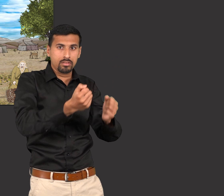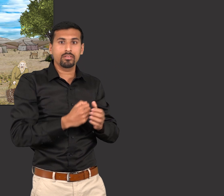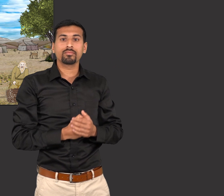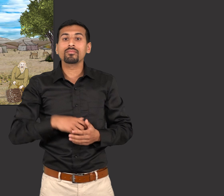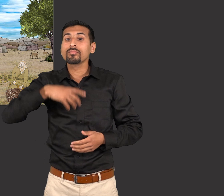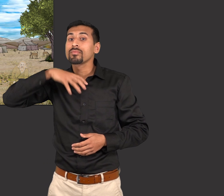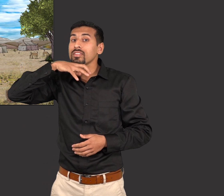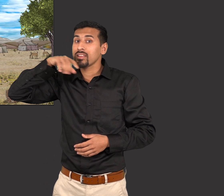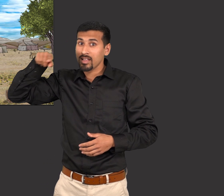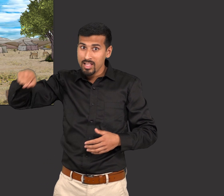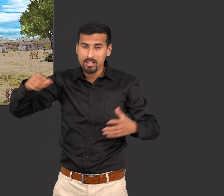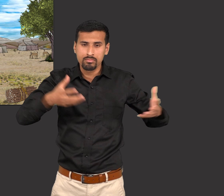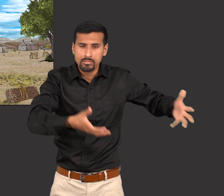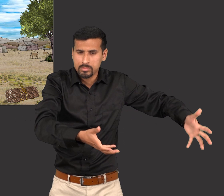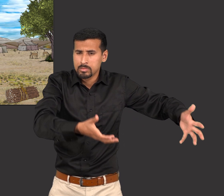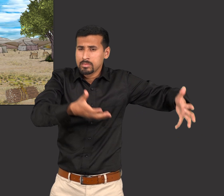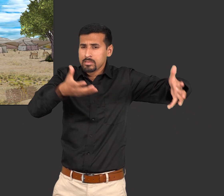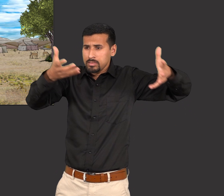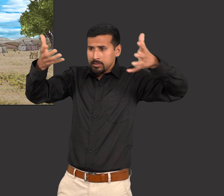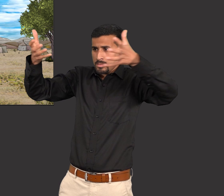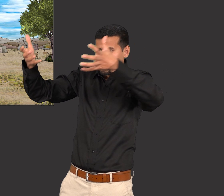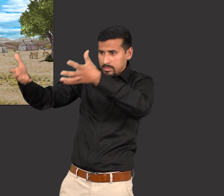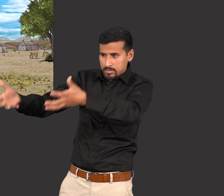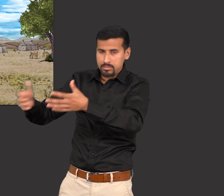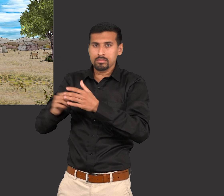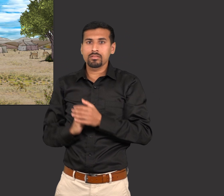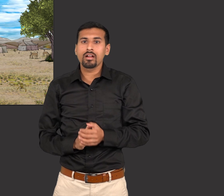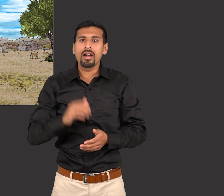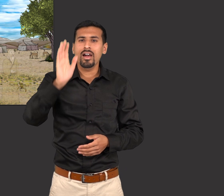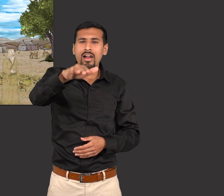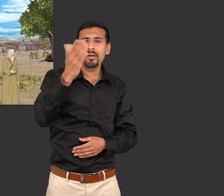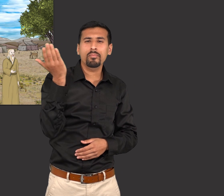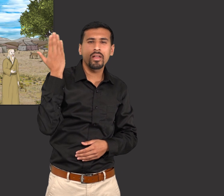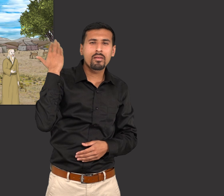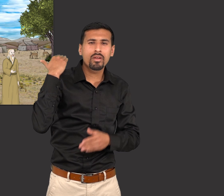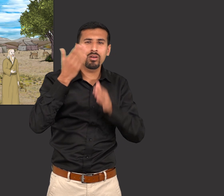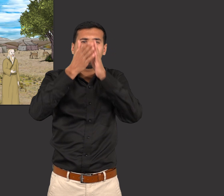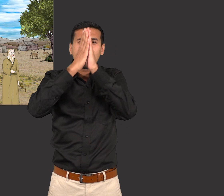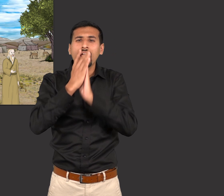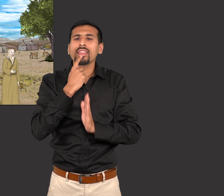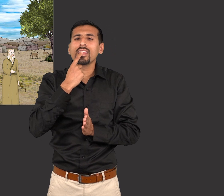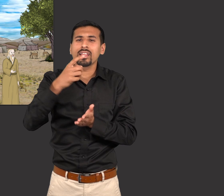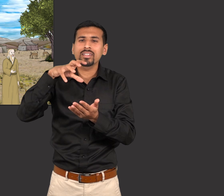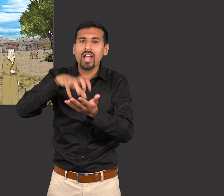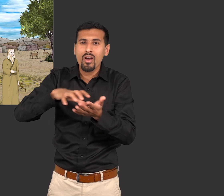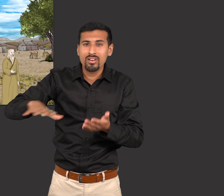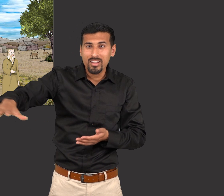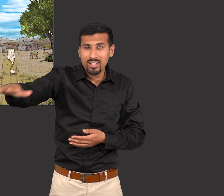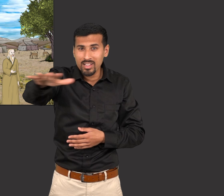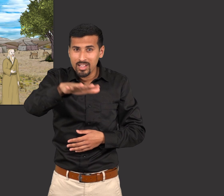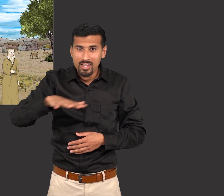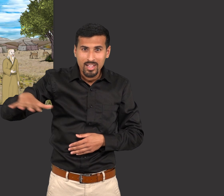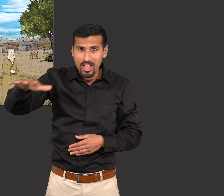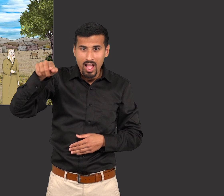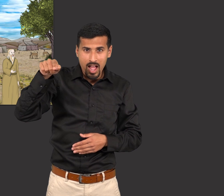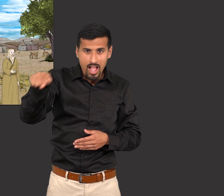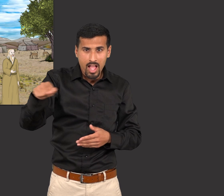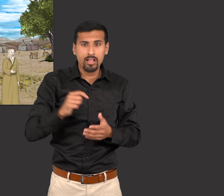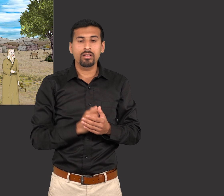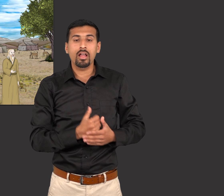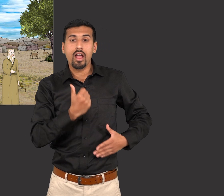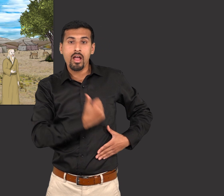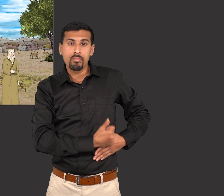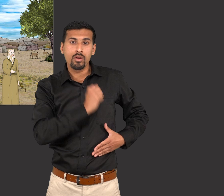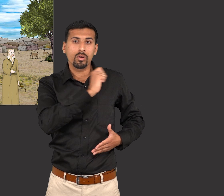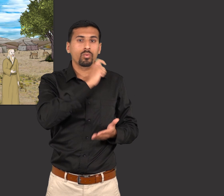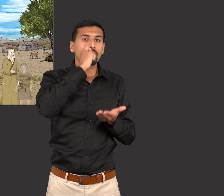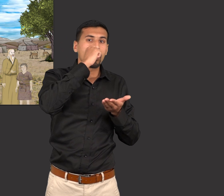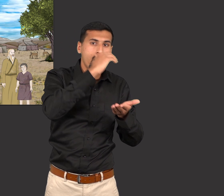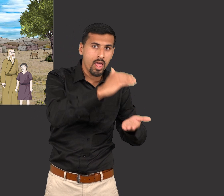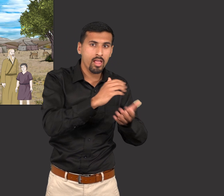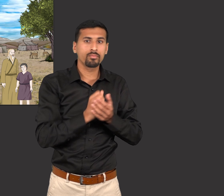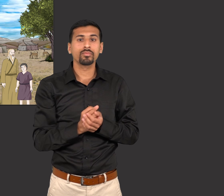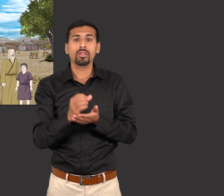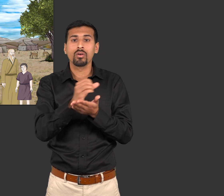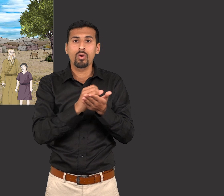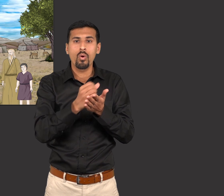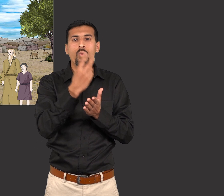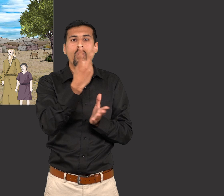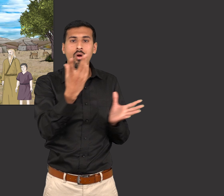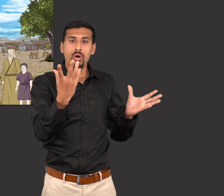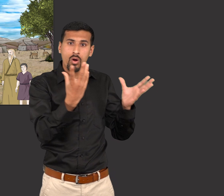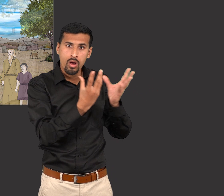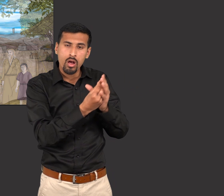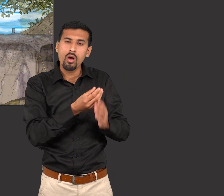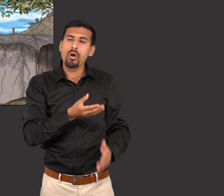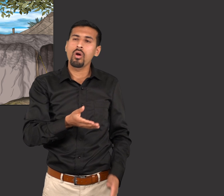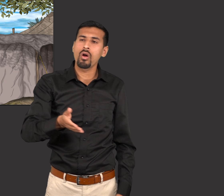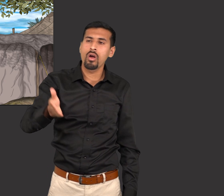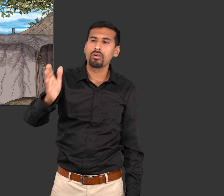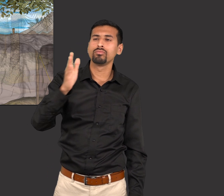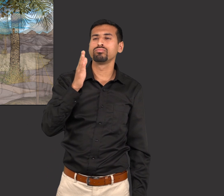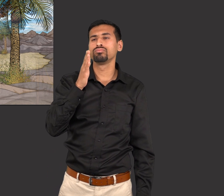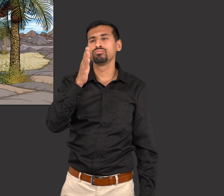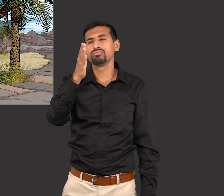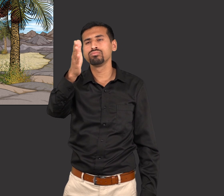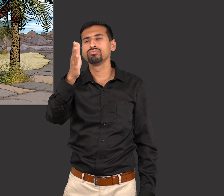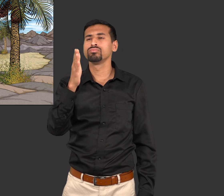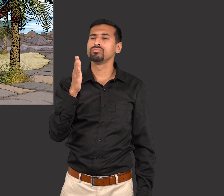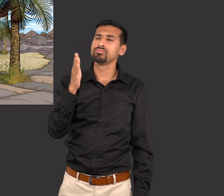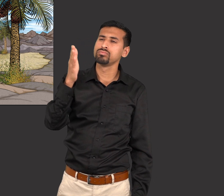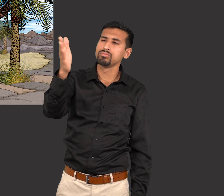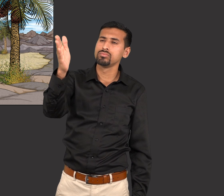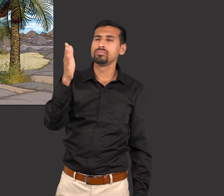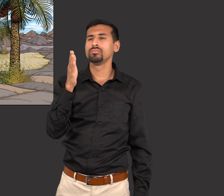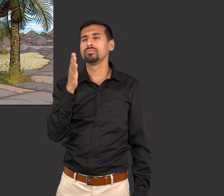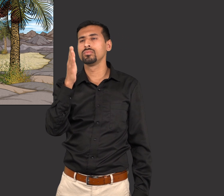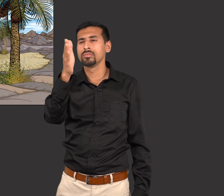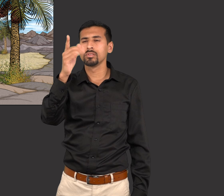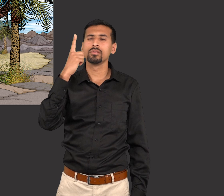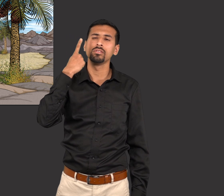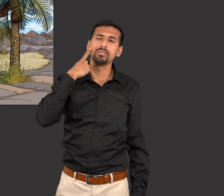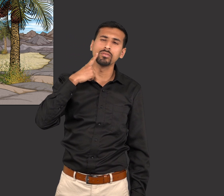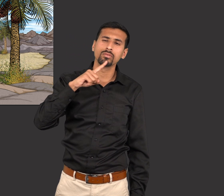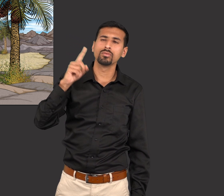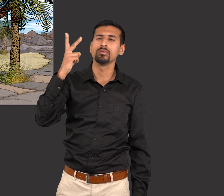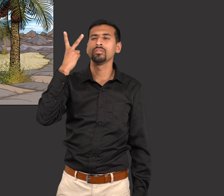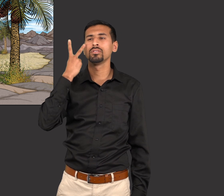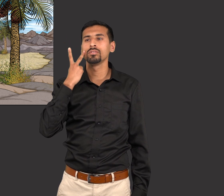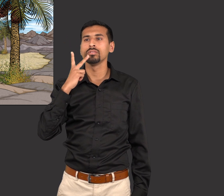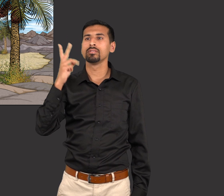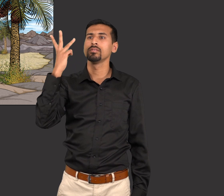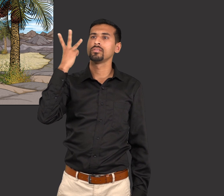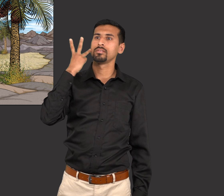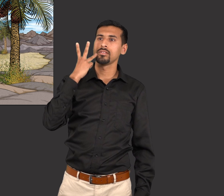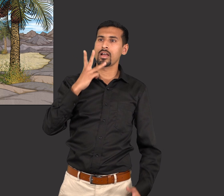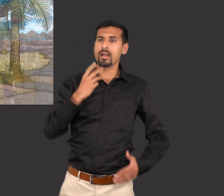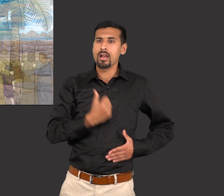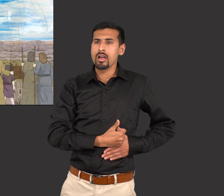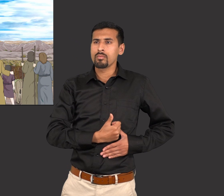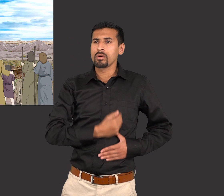He split the wood for a burnt offering and set out for the place God had designated.